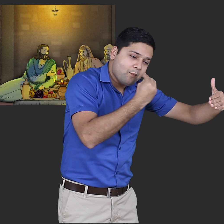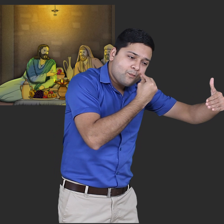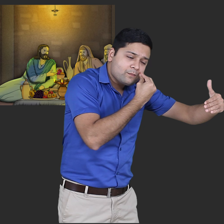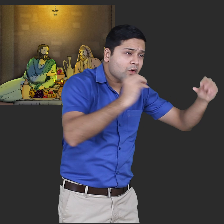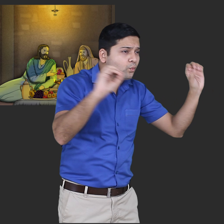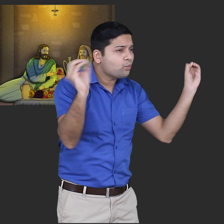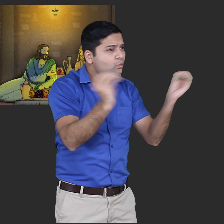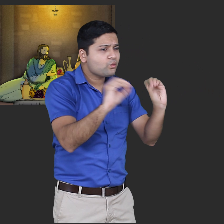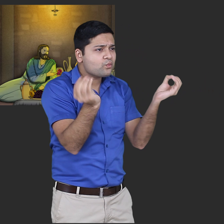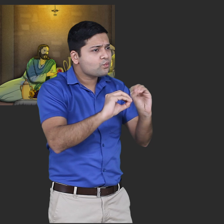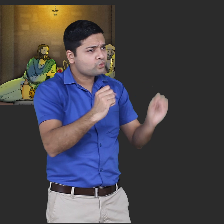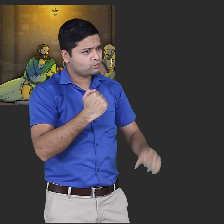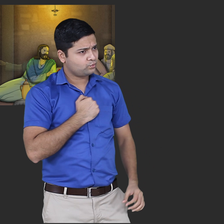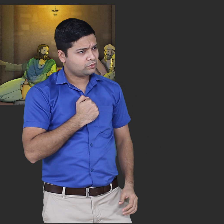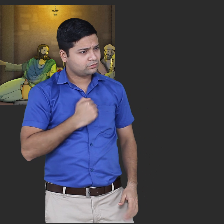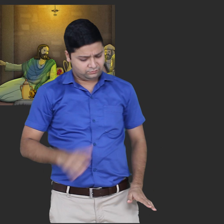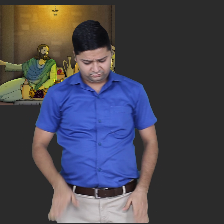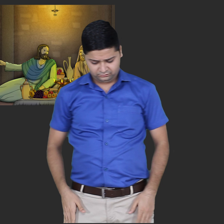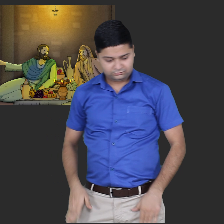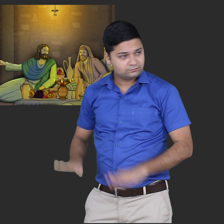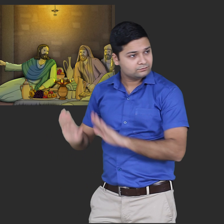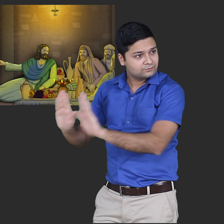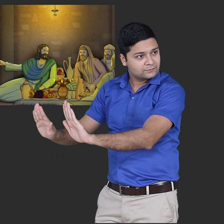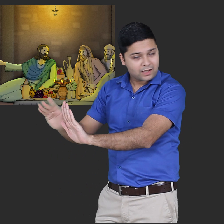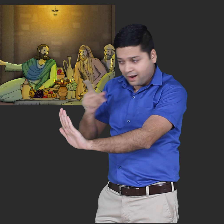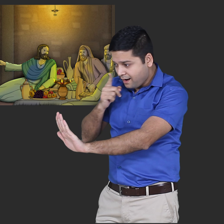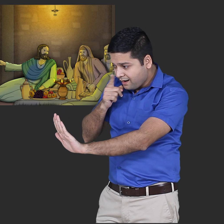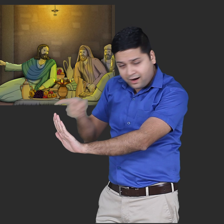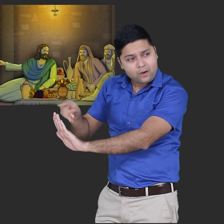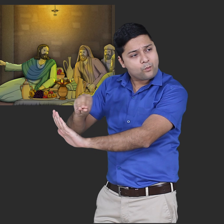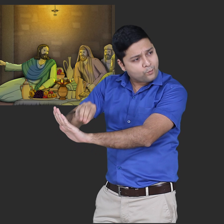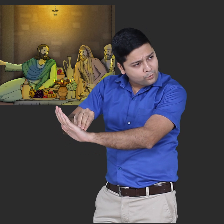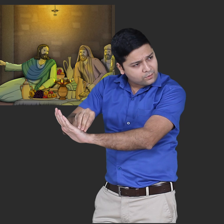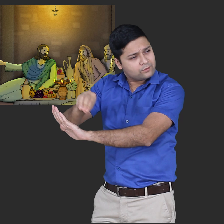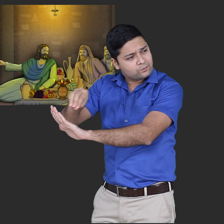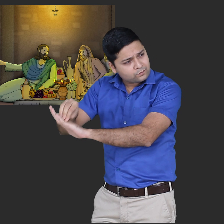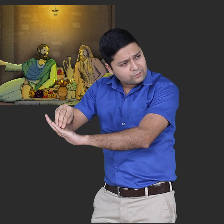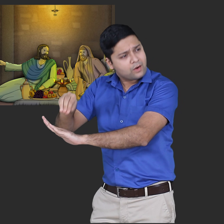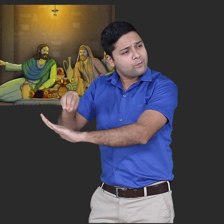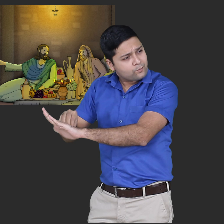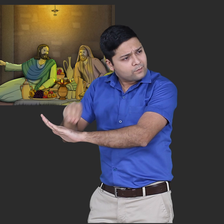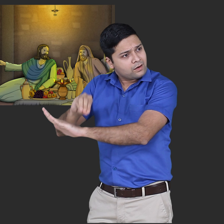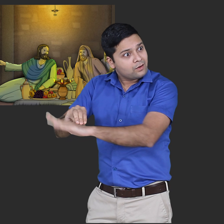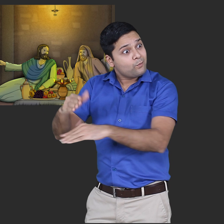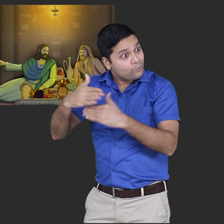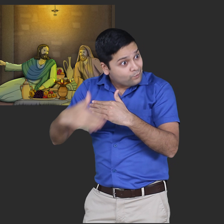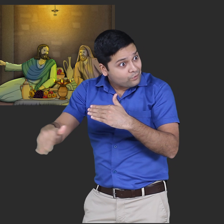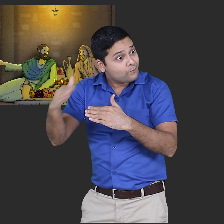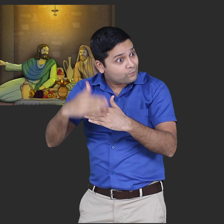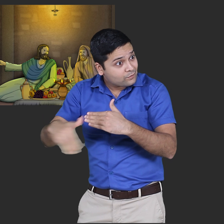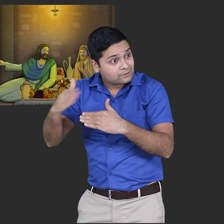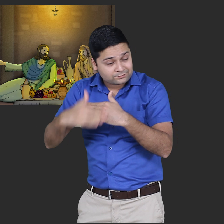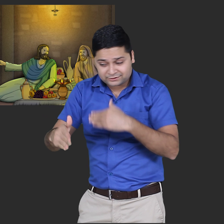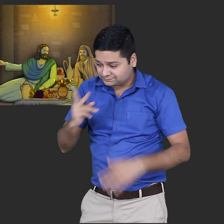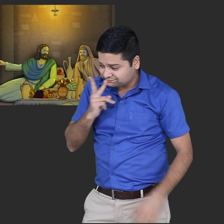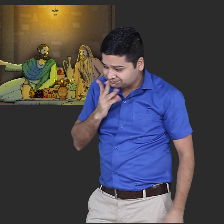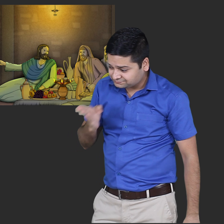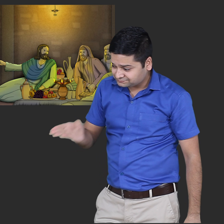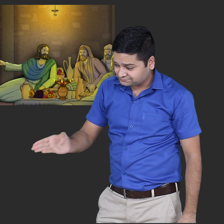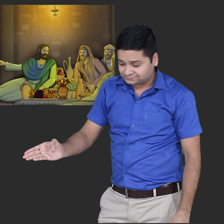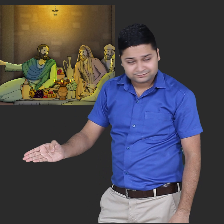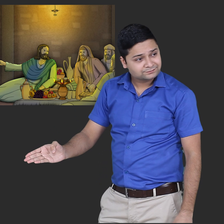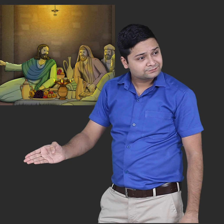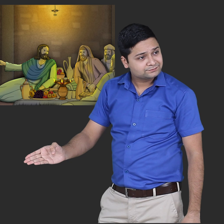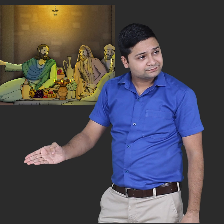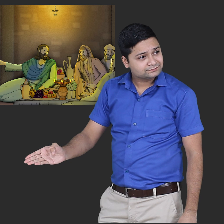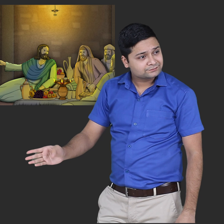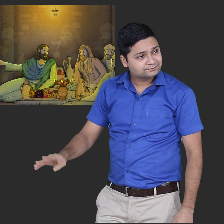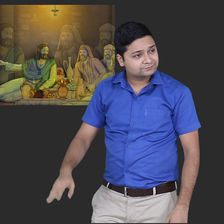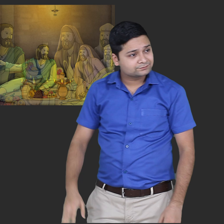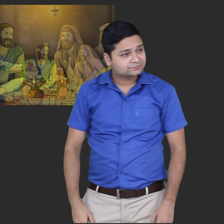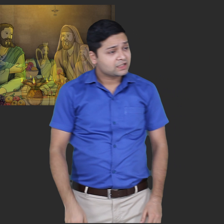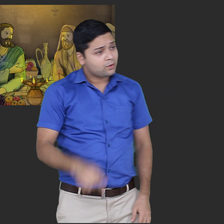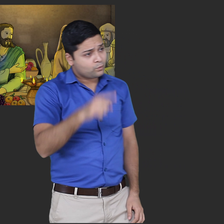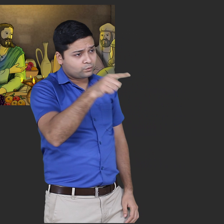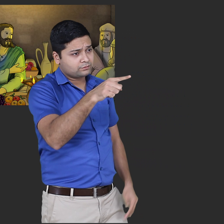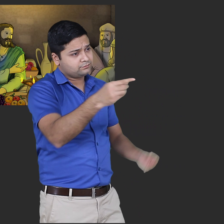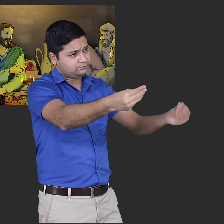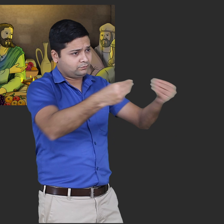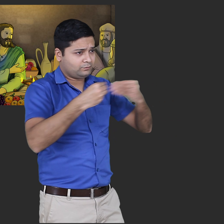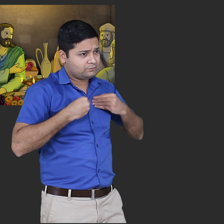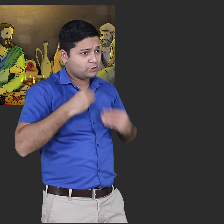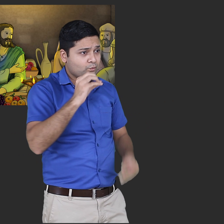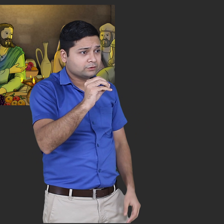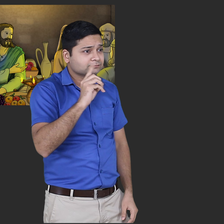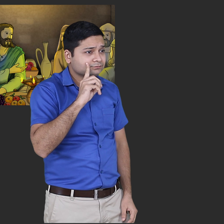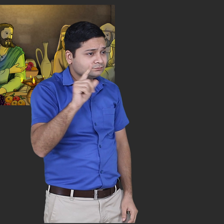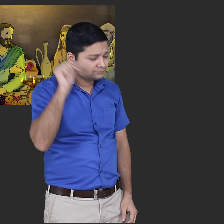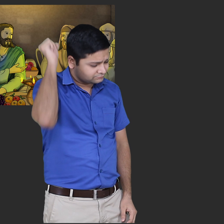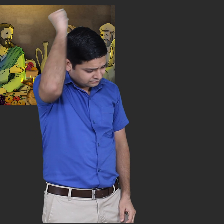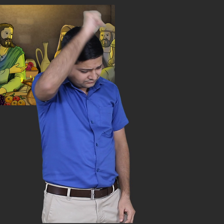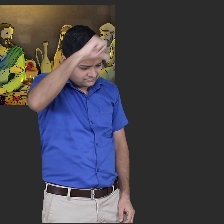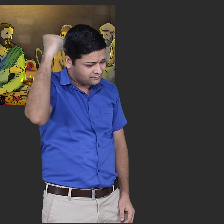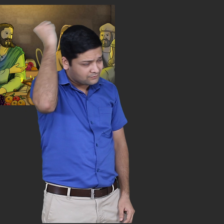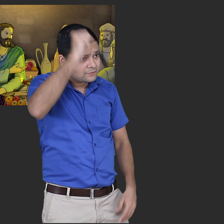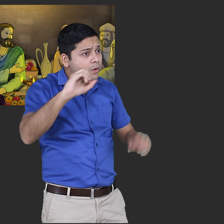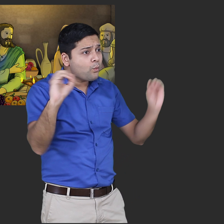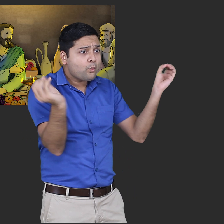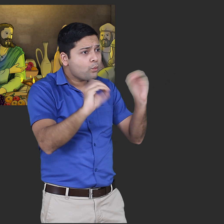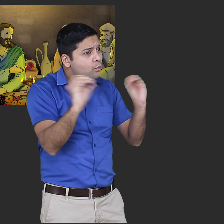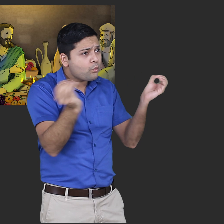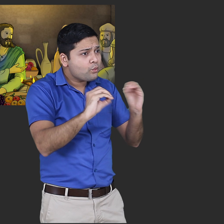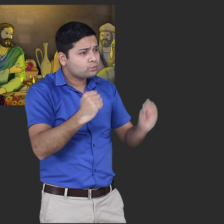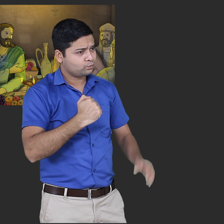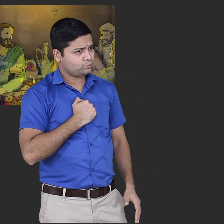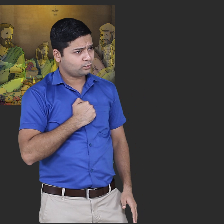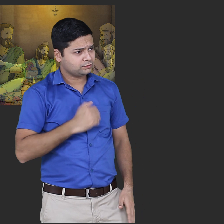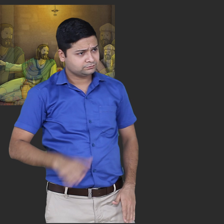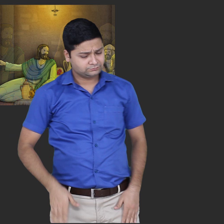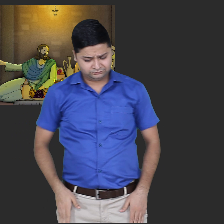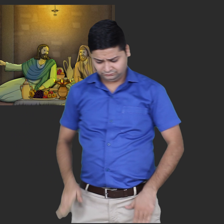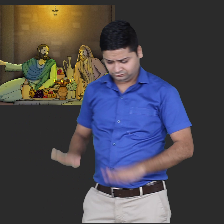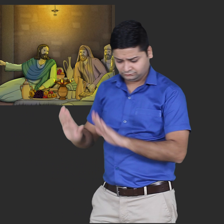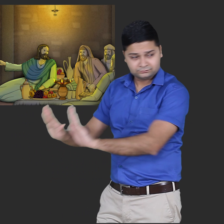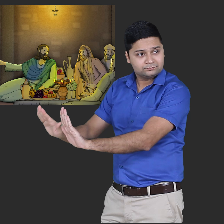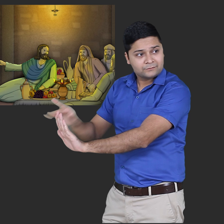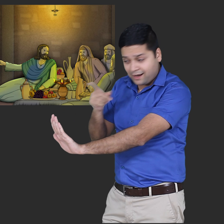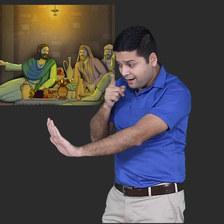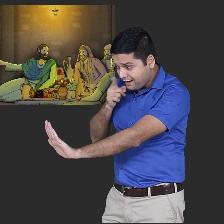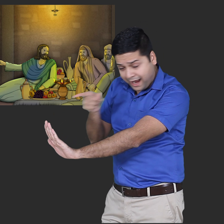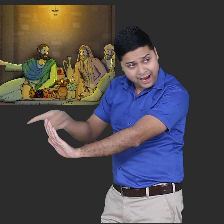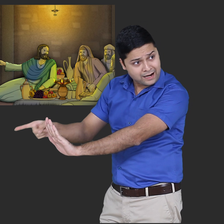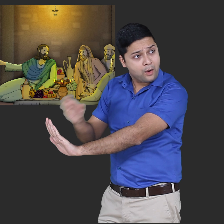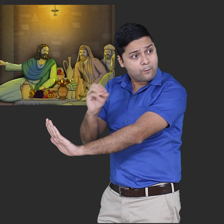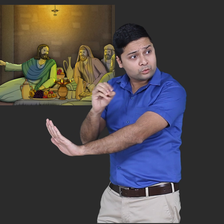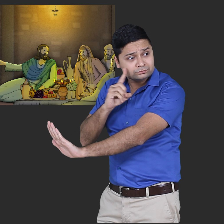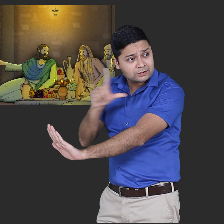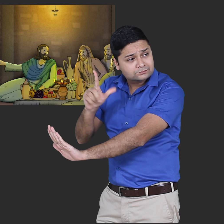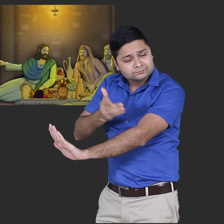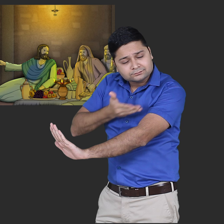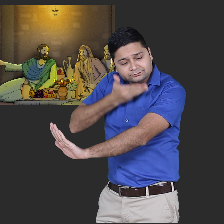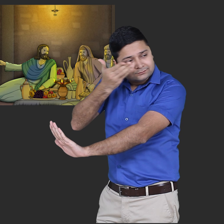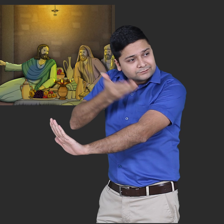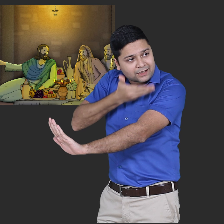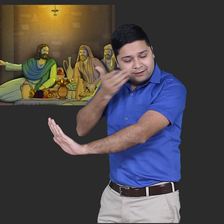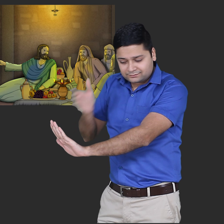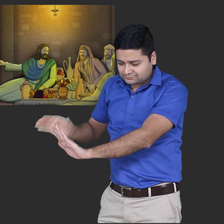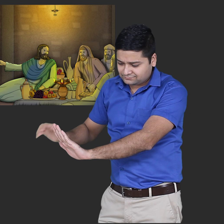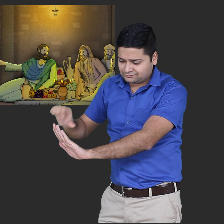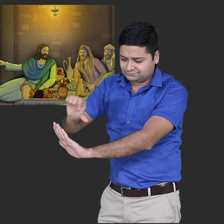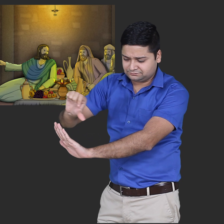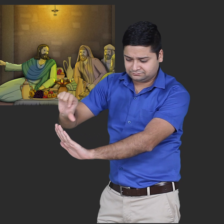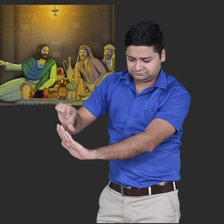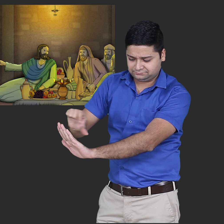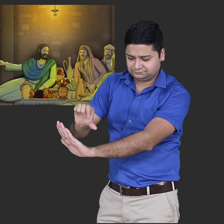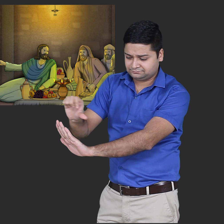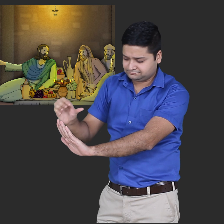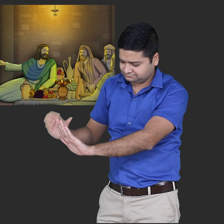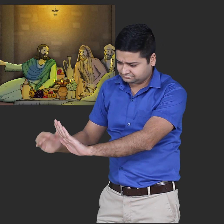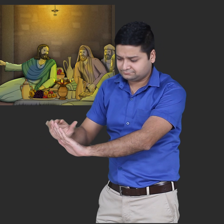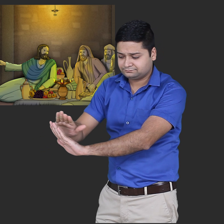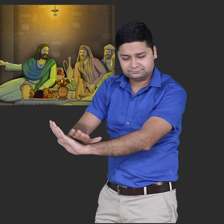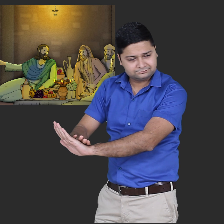You did not greet Me with a kiss, but she has not stopped kissing My feet since I arrived.